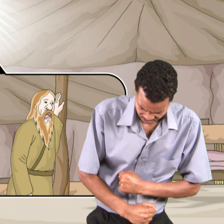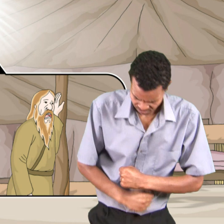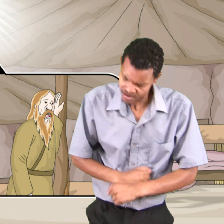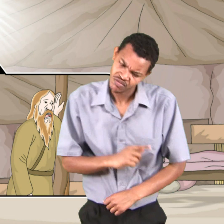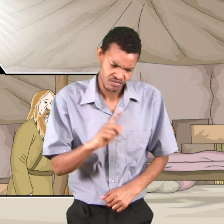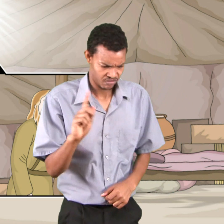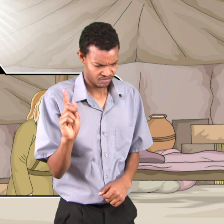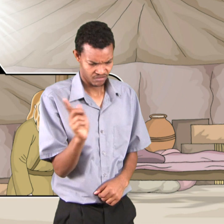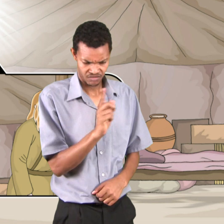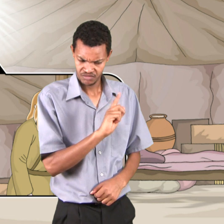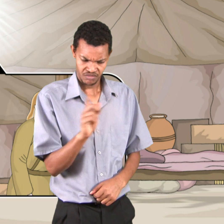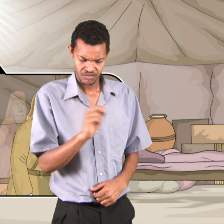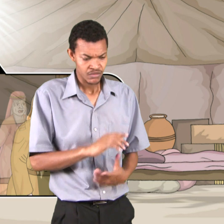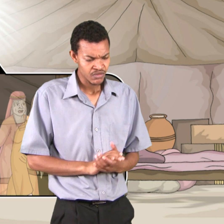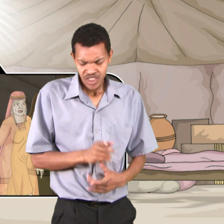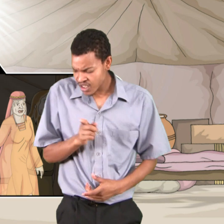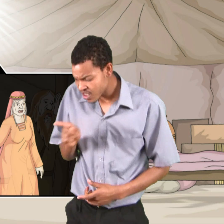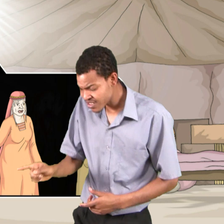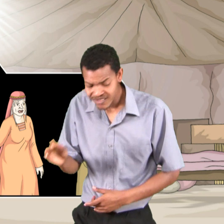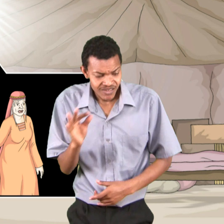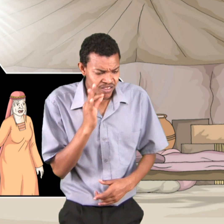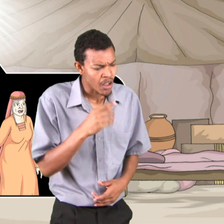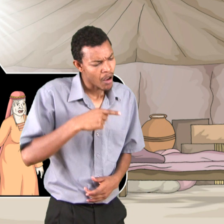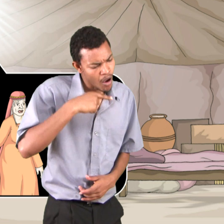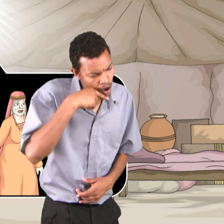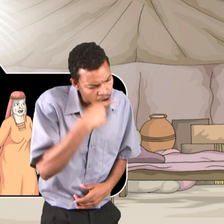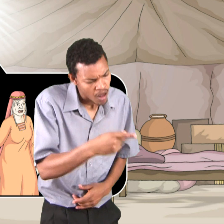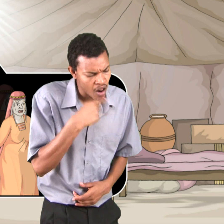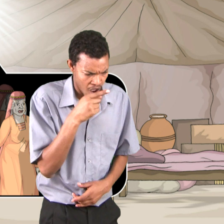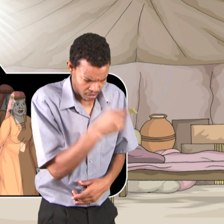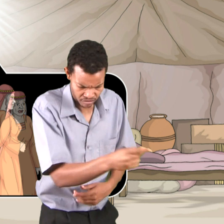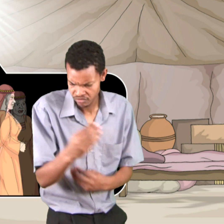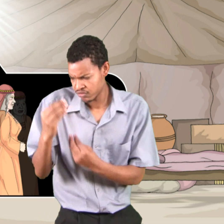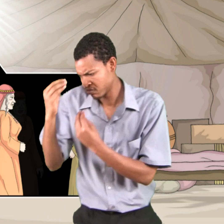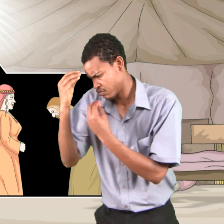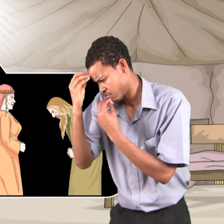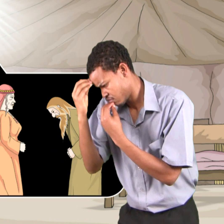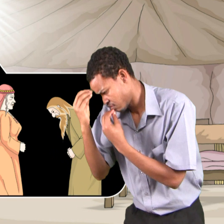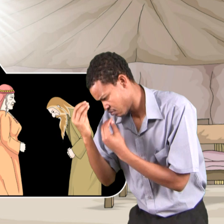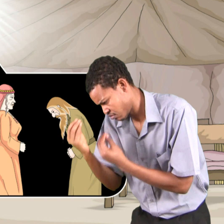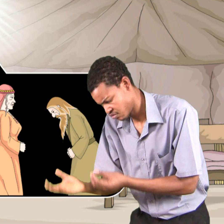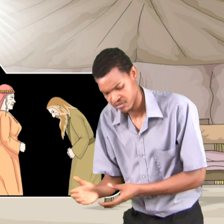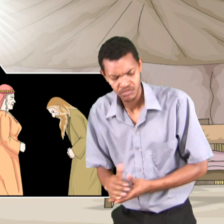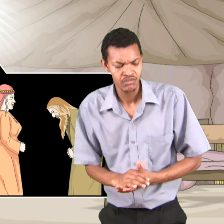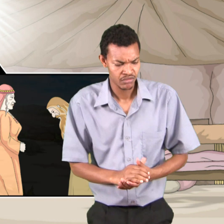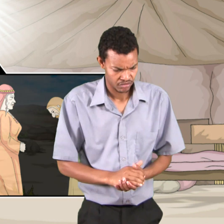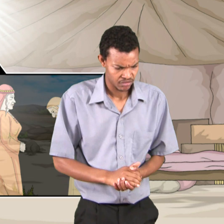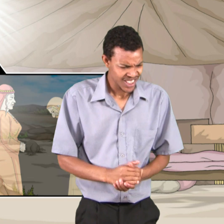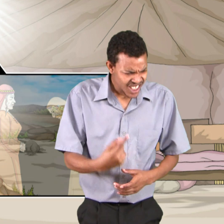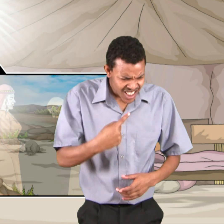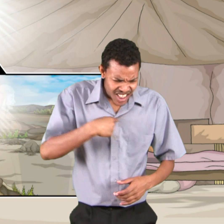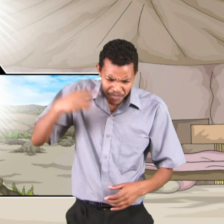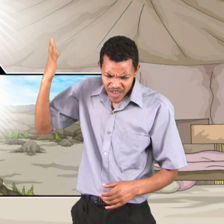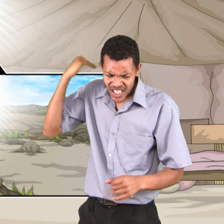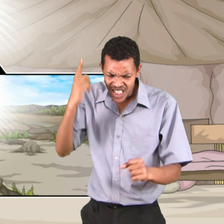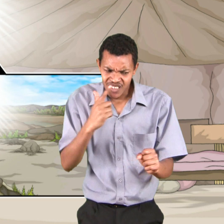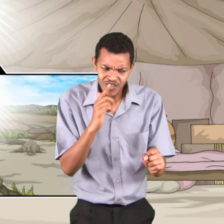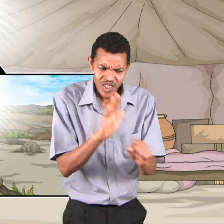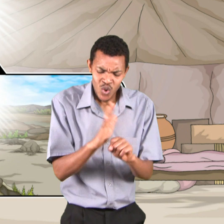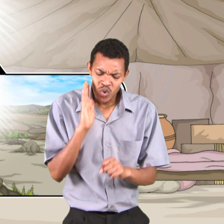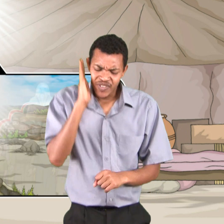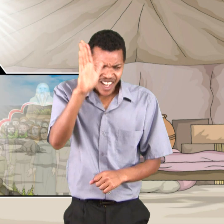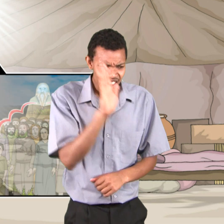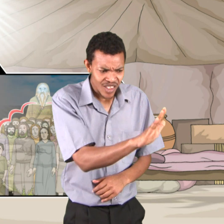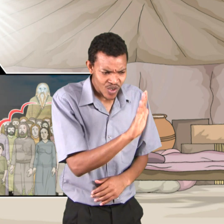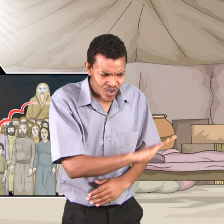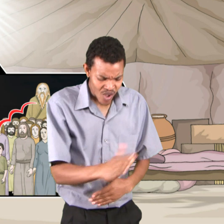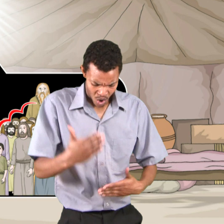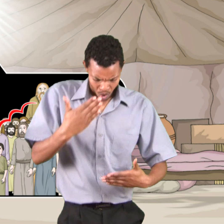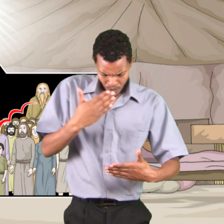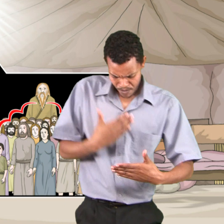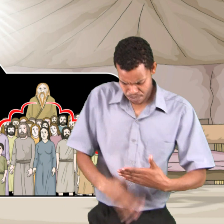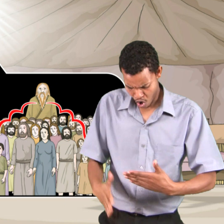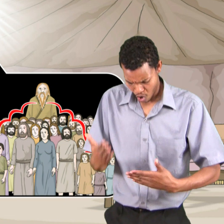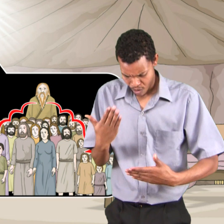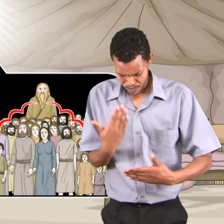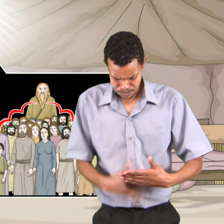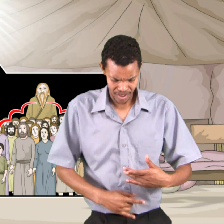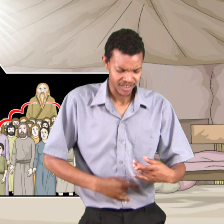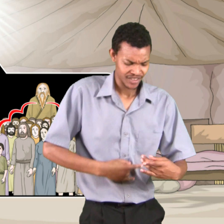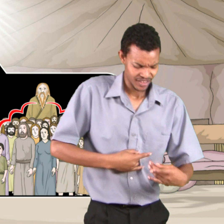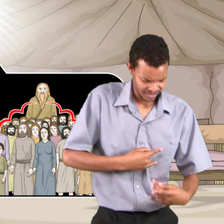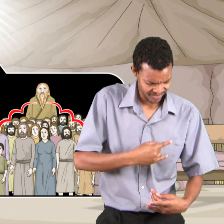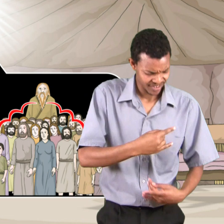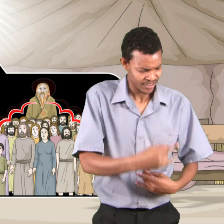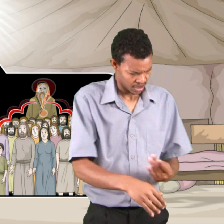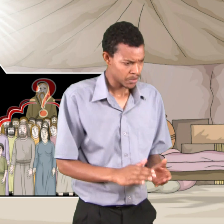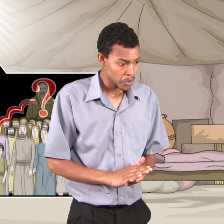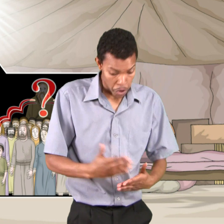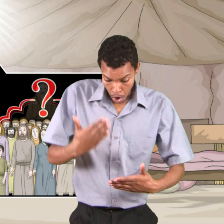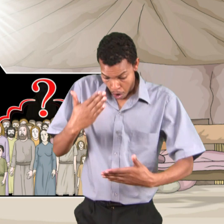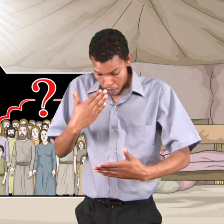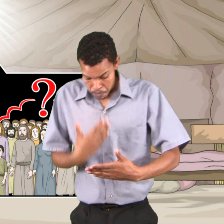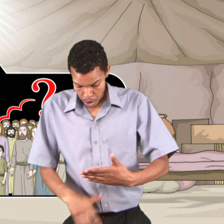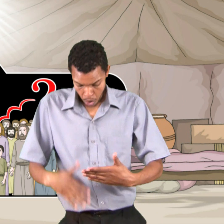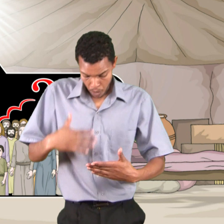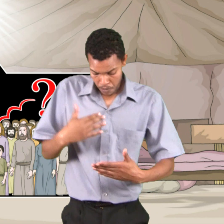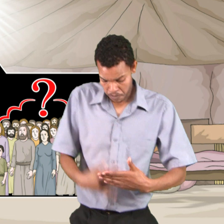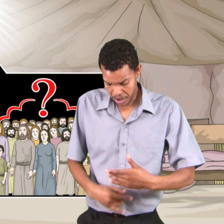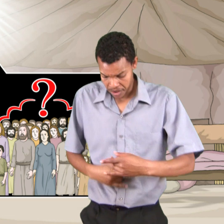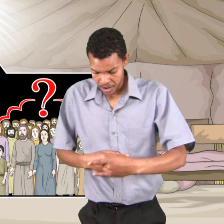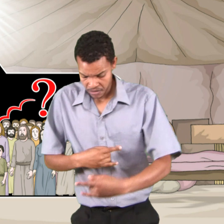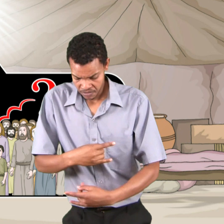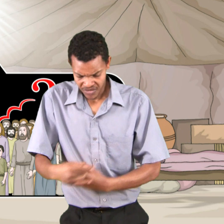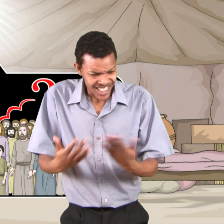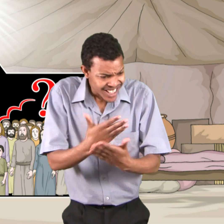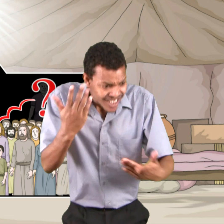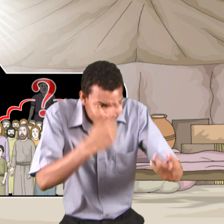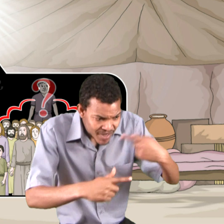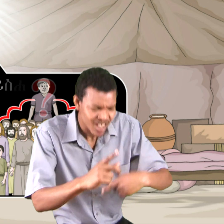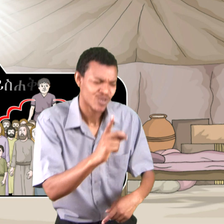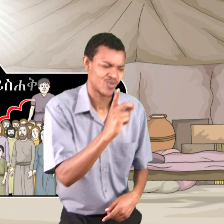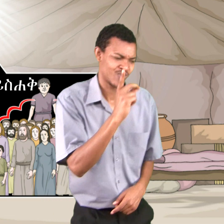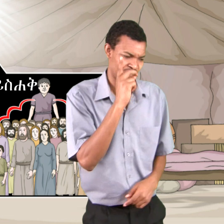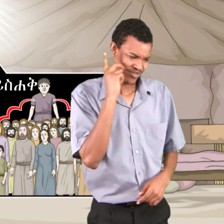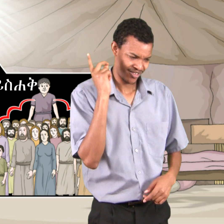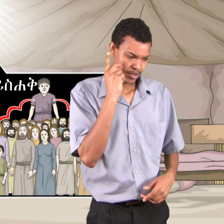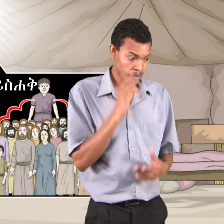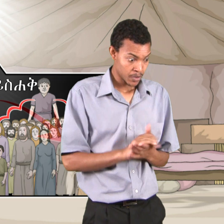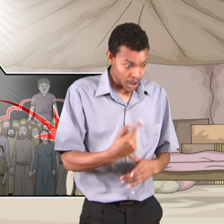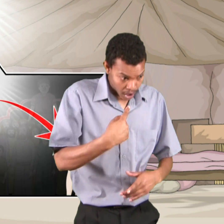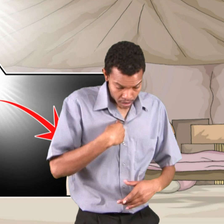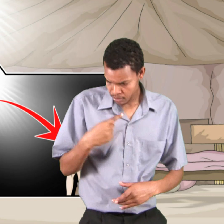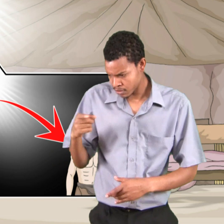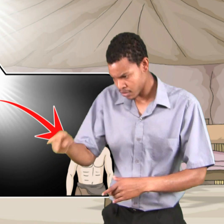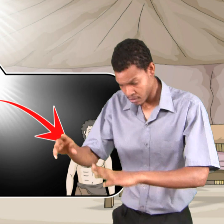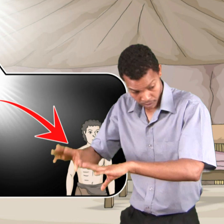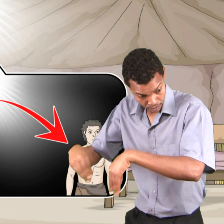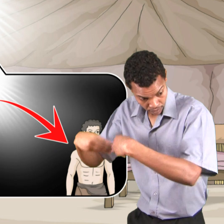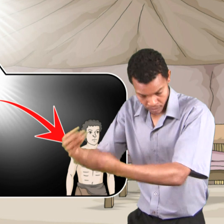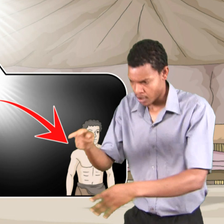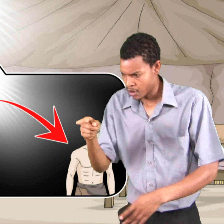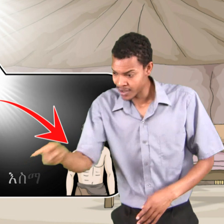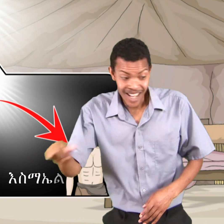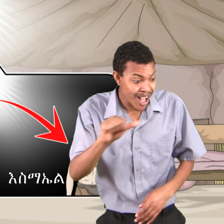Listen to everything that Sarah tells you, for through Isaac your offspring will be reckoned.